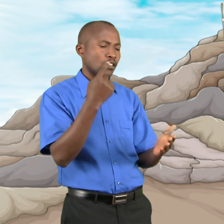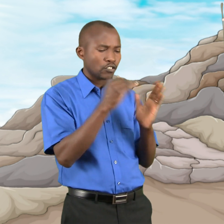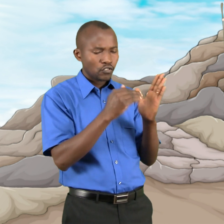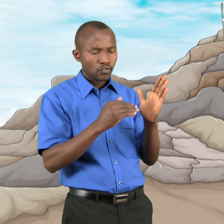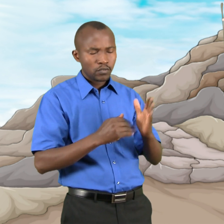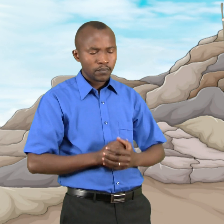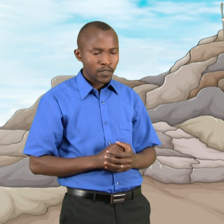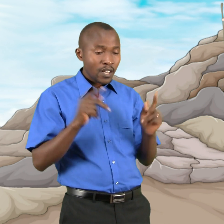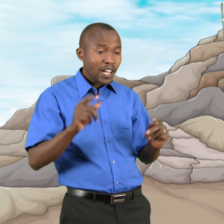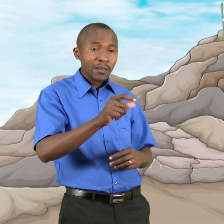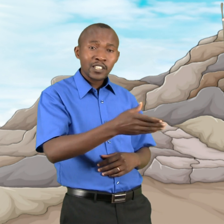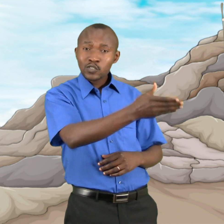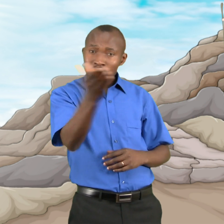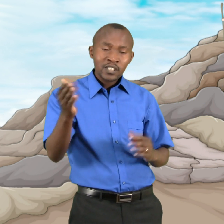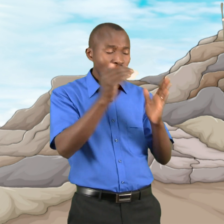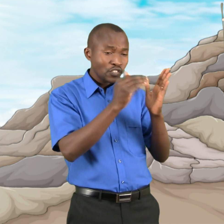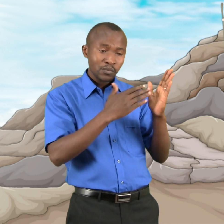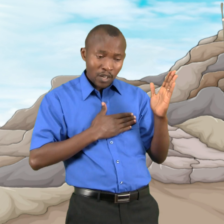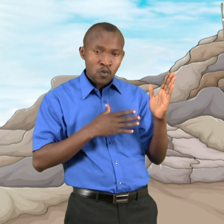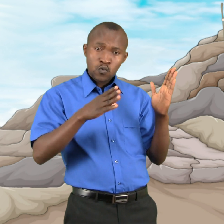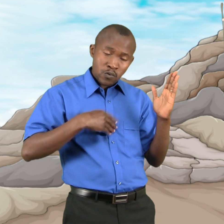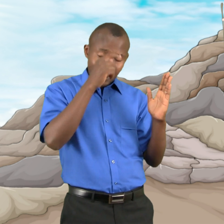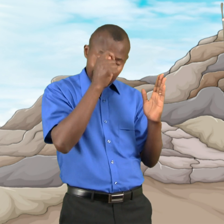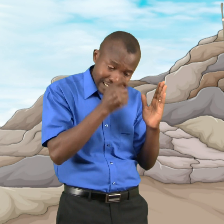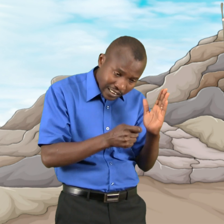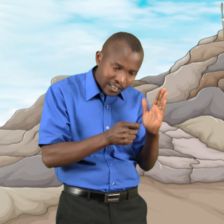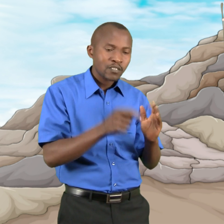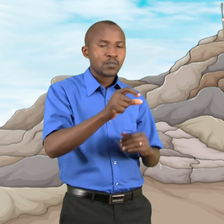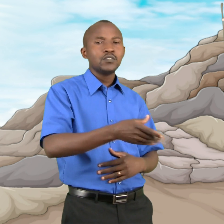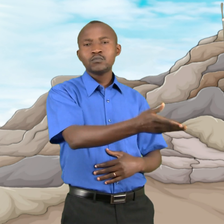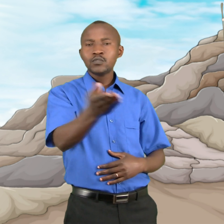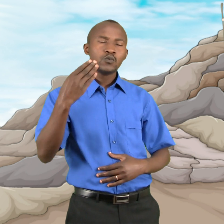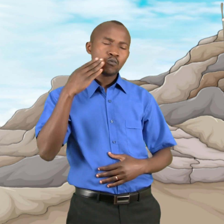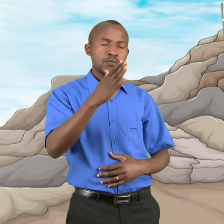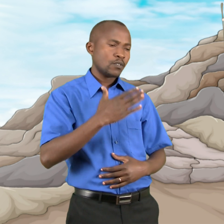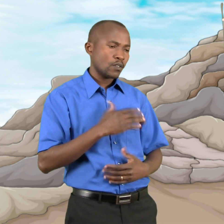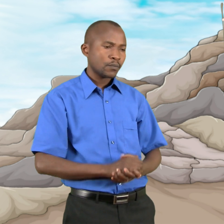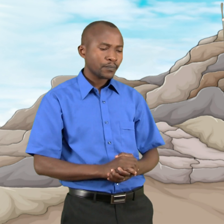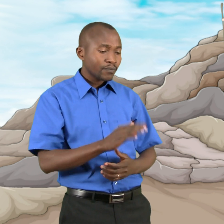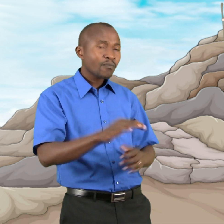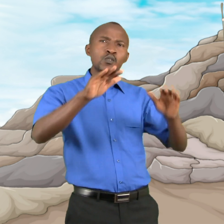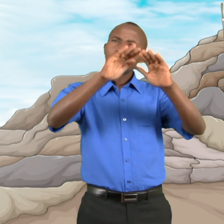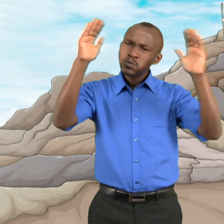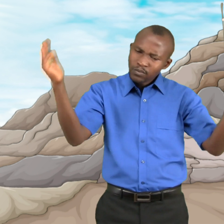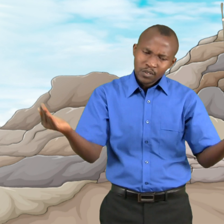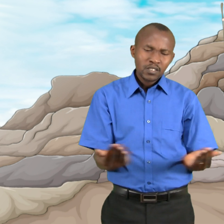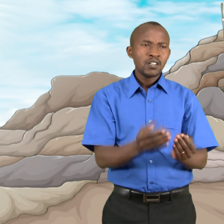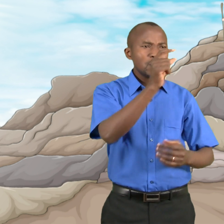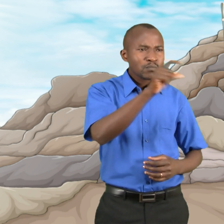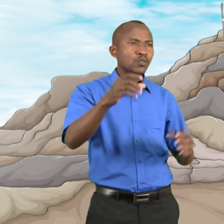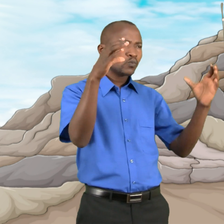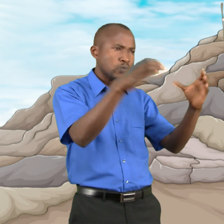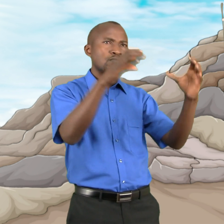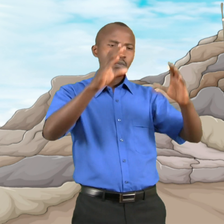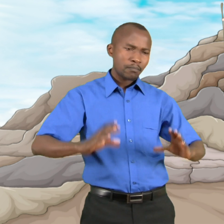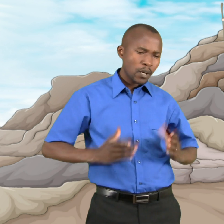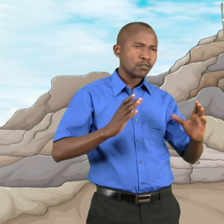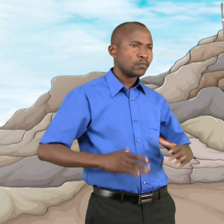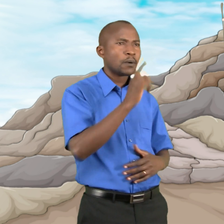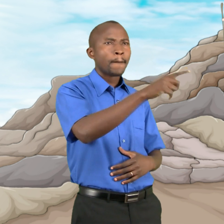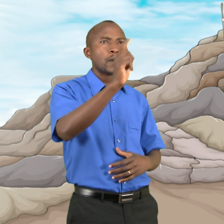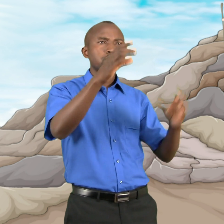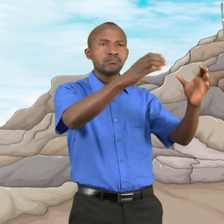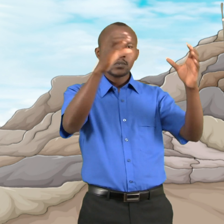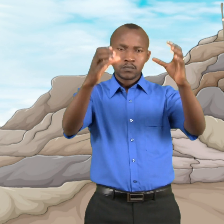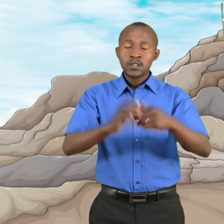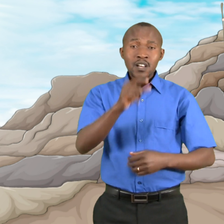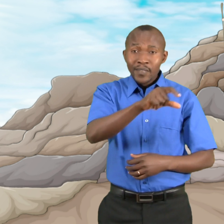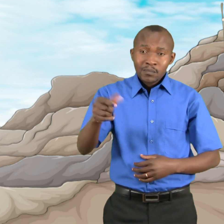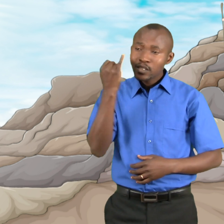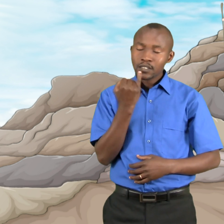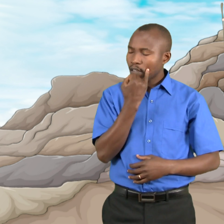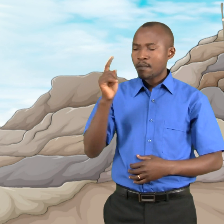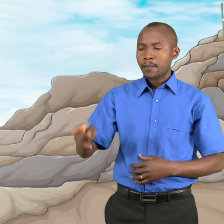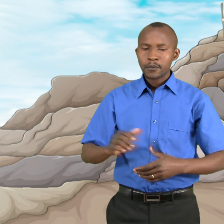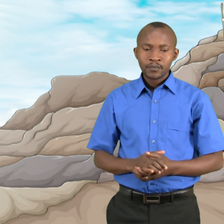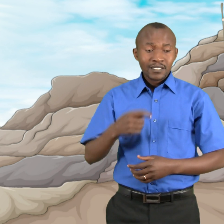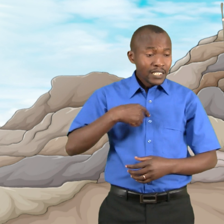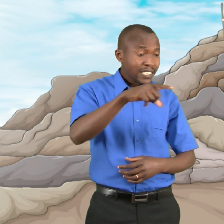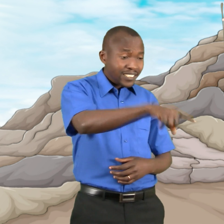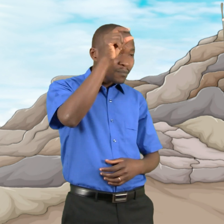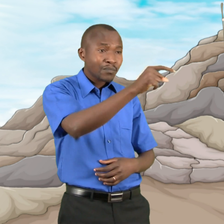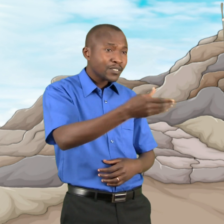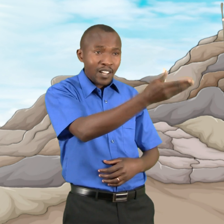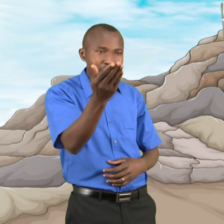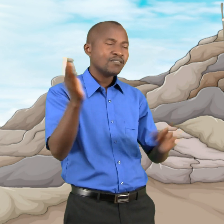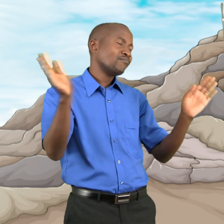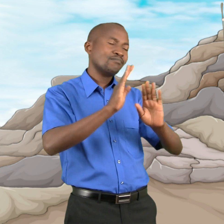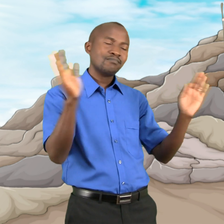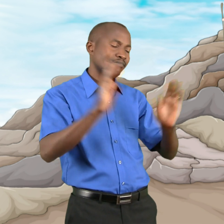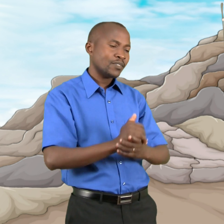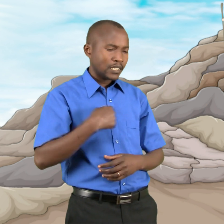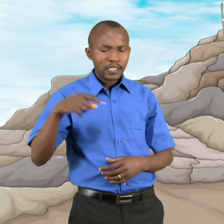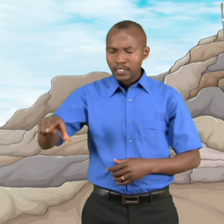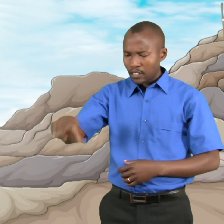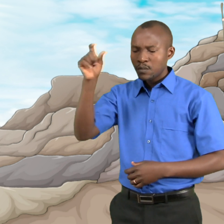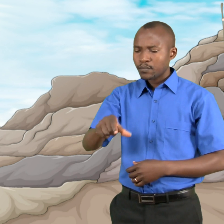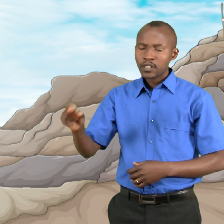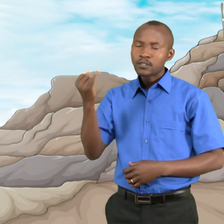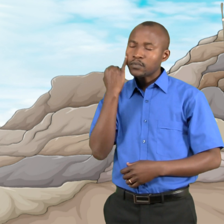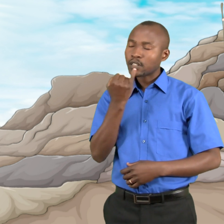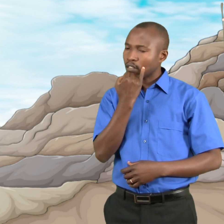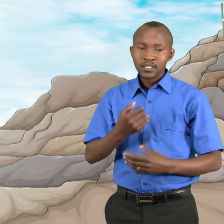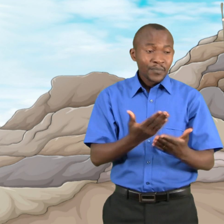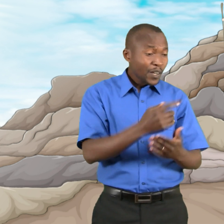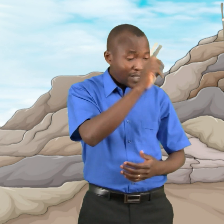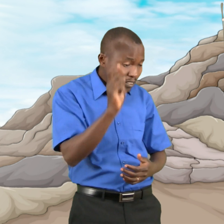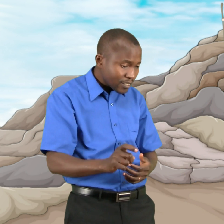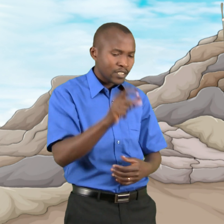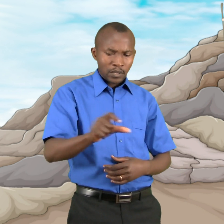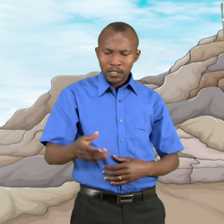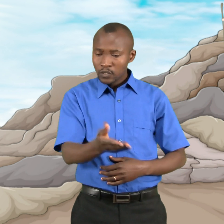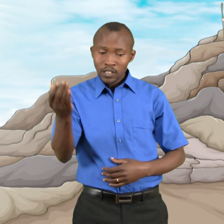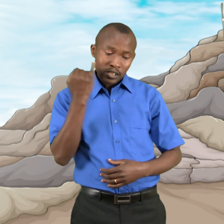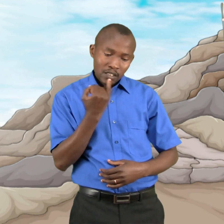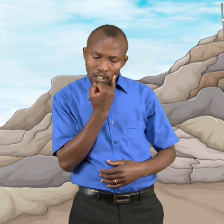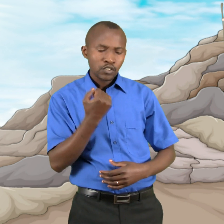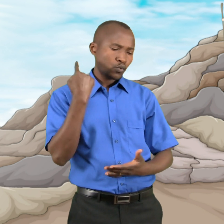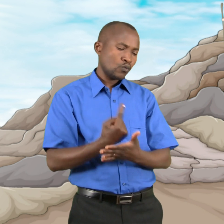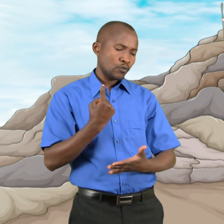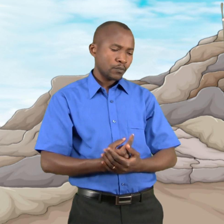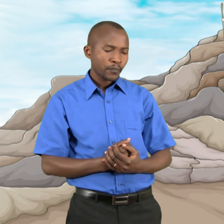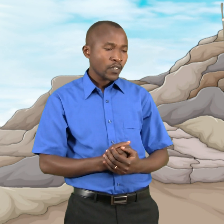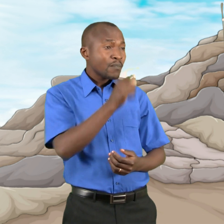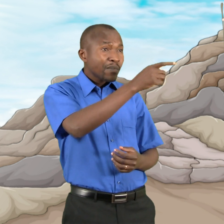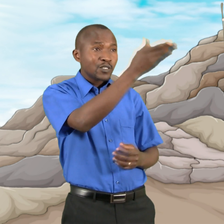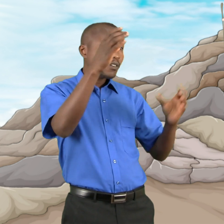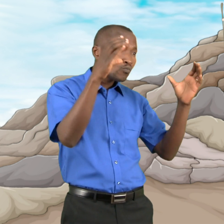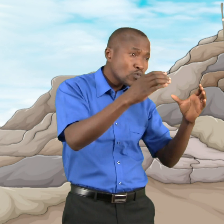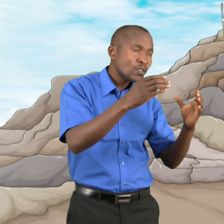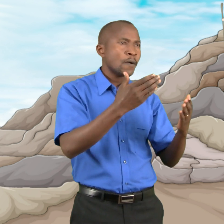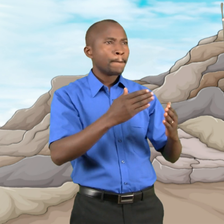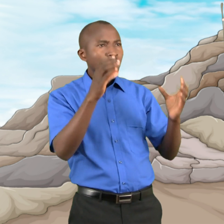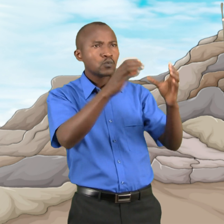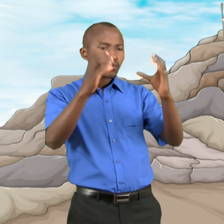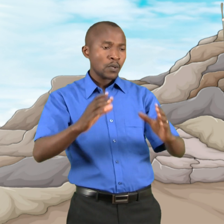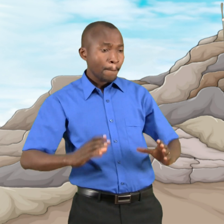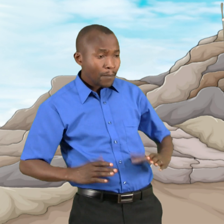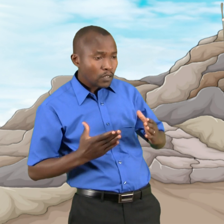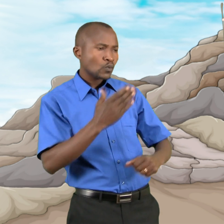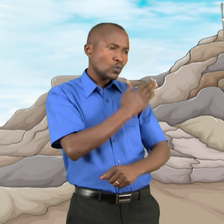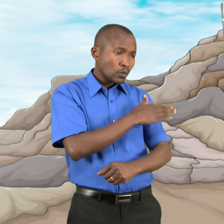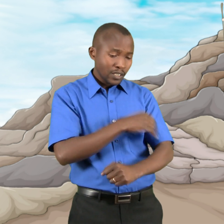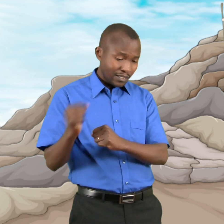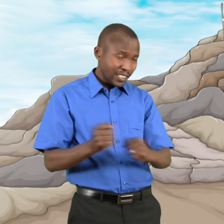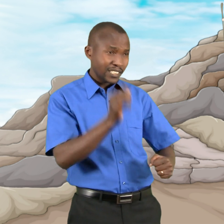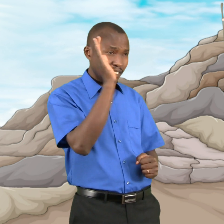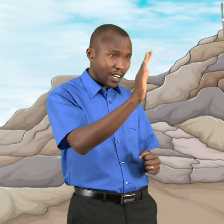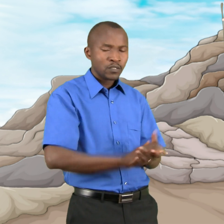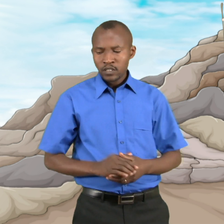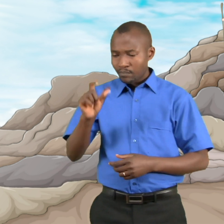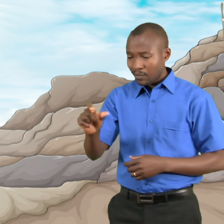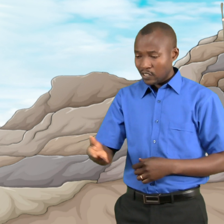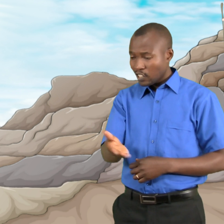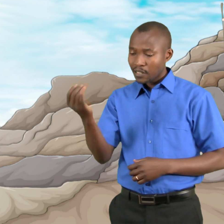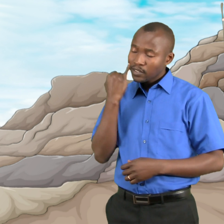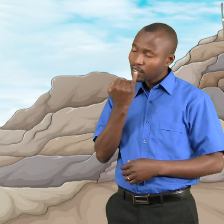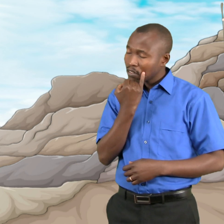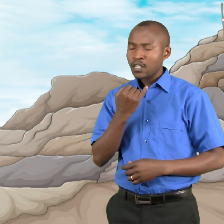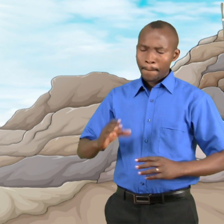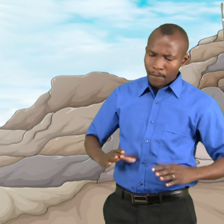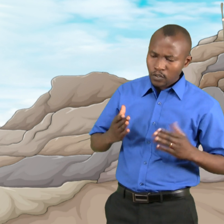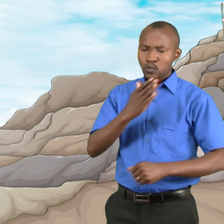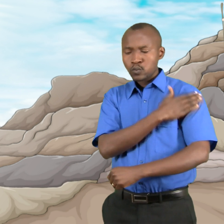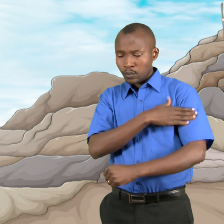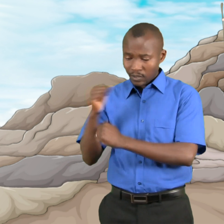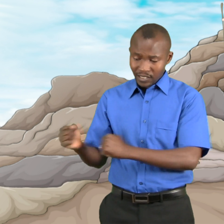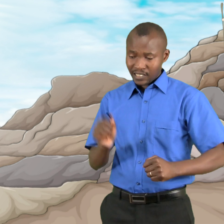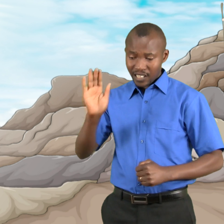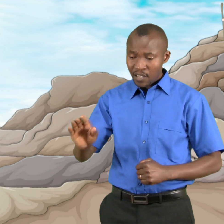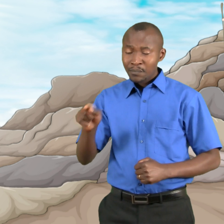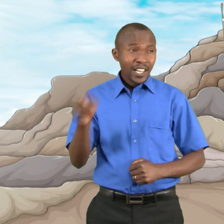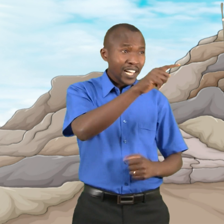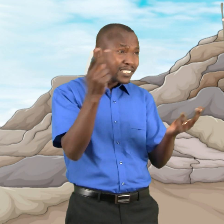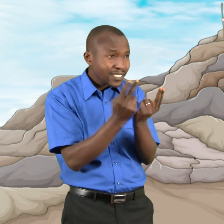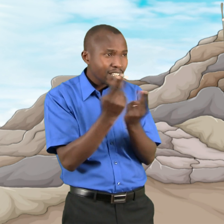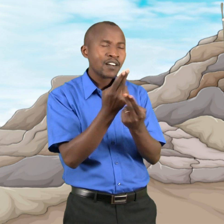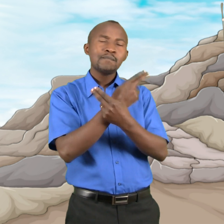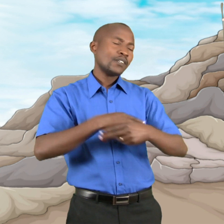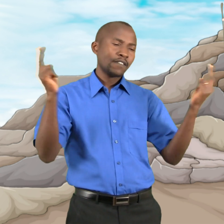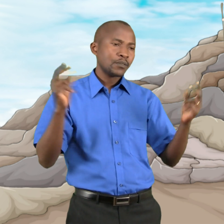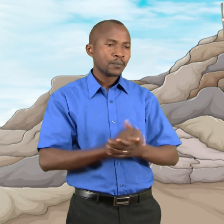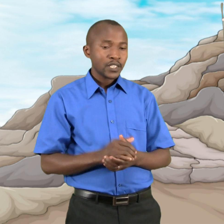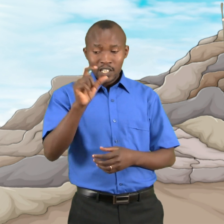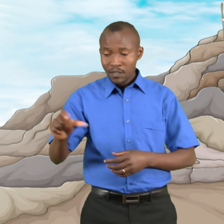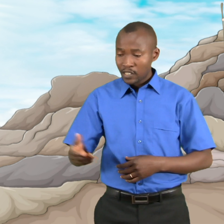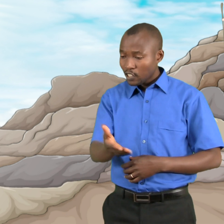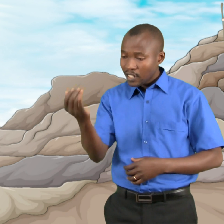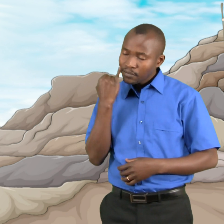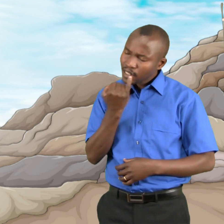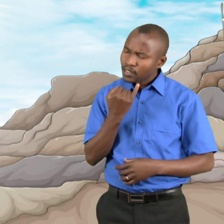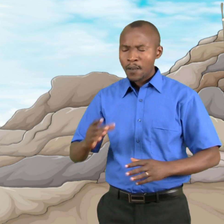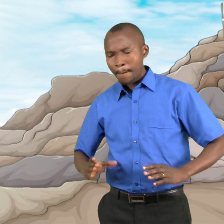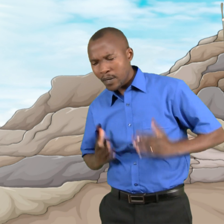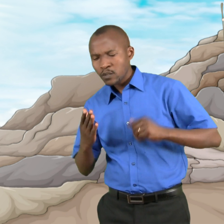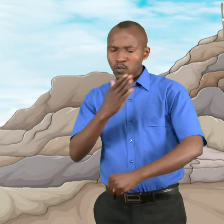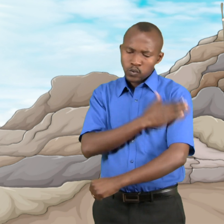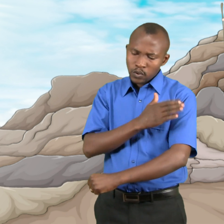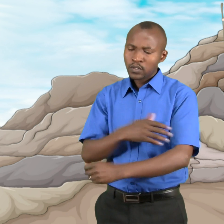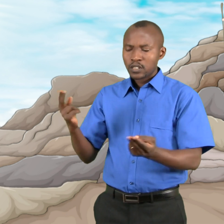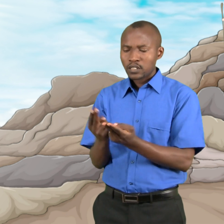Now if you will indeed obey My voice and keep My covenant, you will be My treasured possession out of all the nations—for the whole earth is Mine.